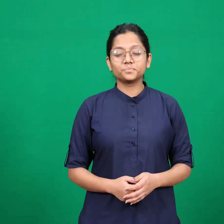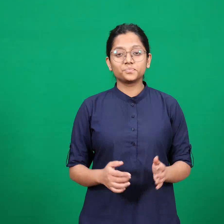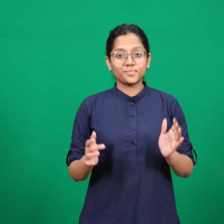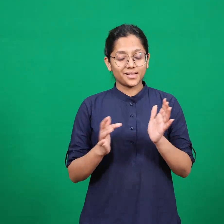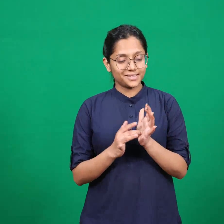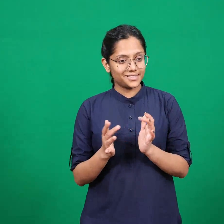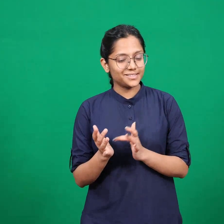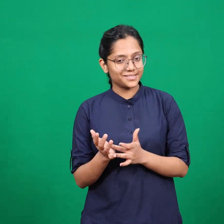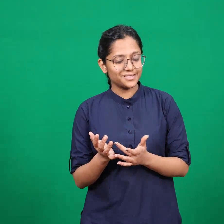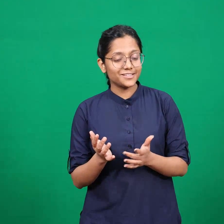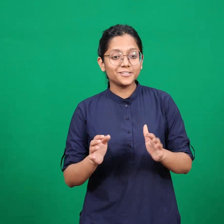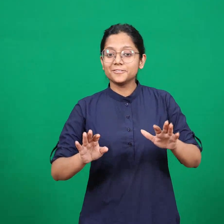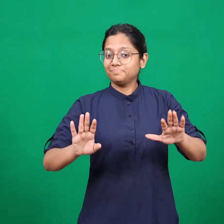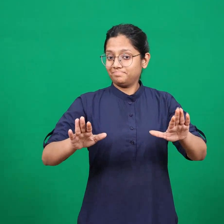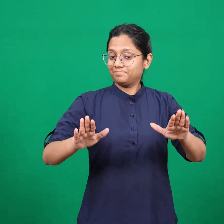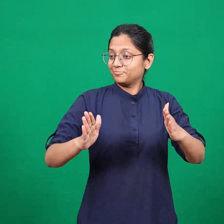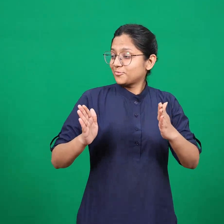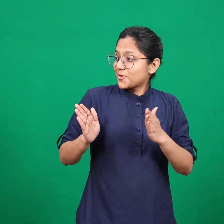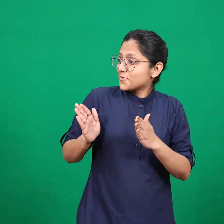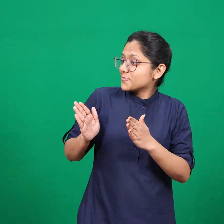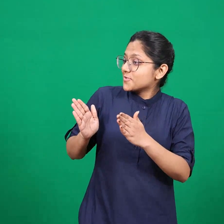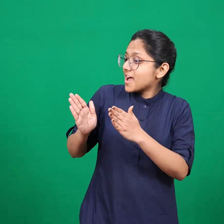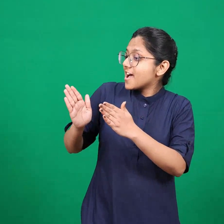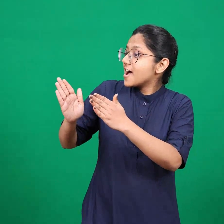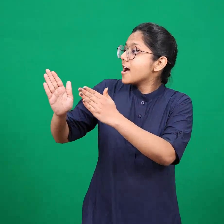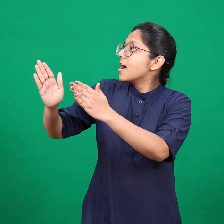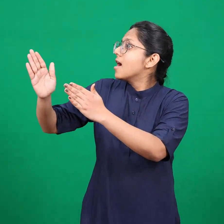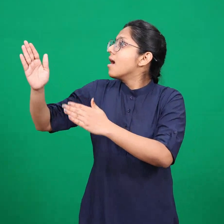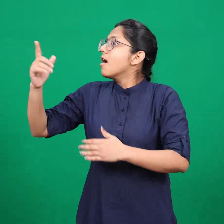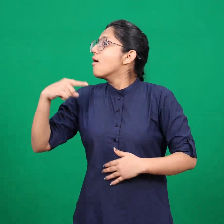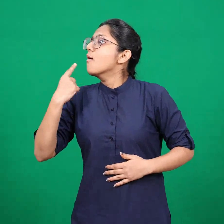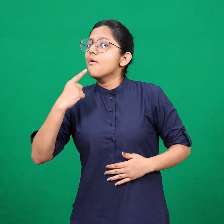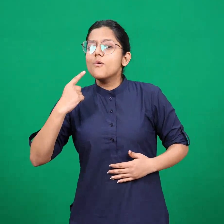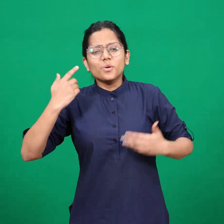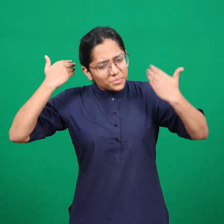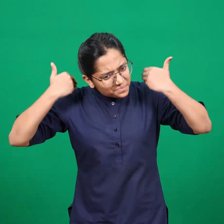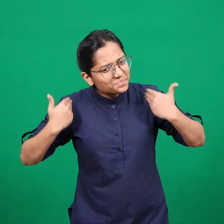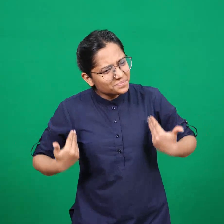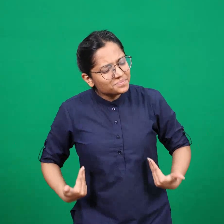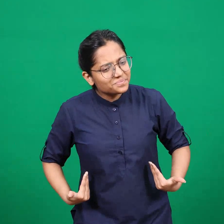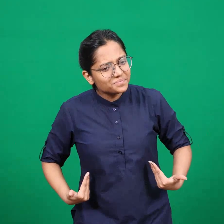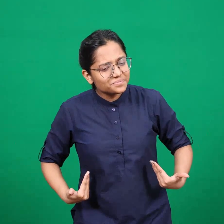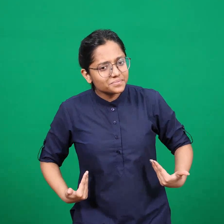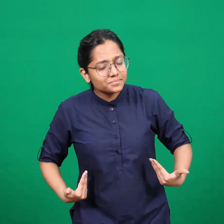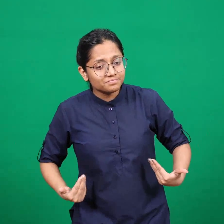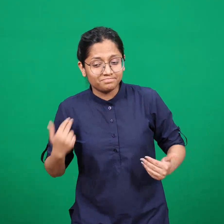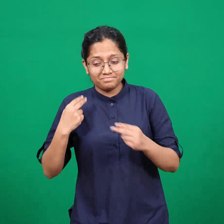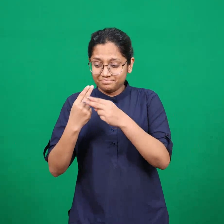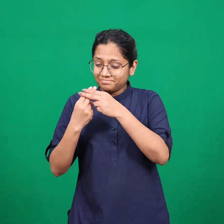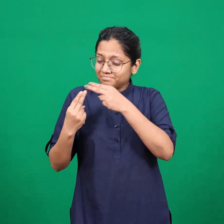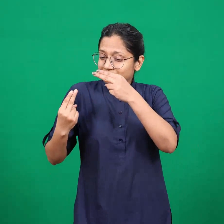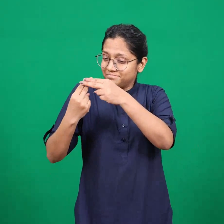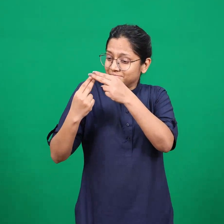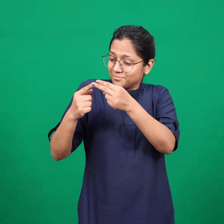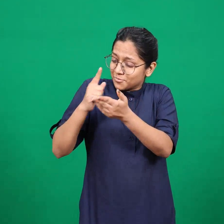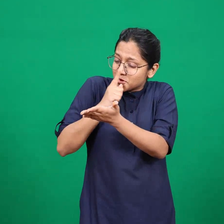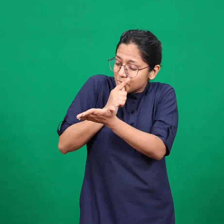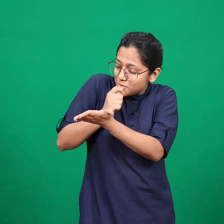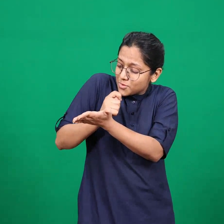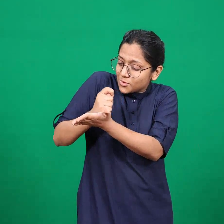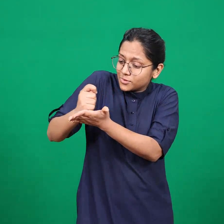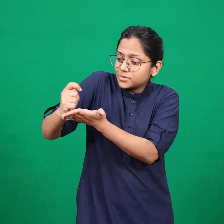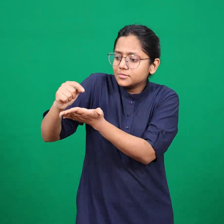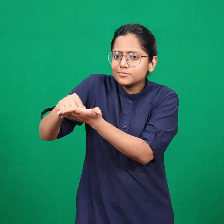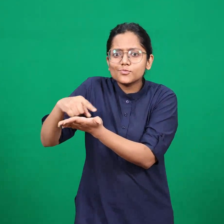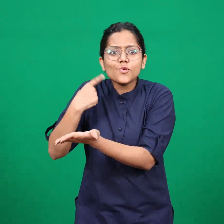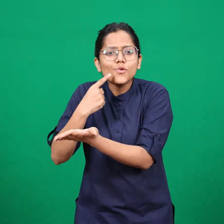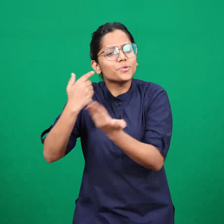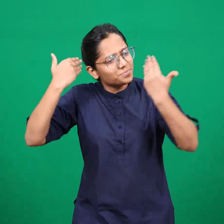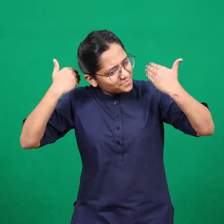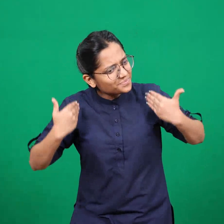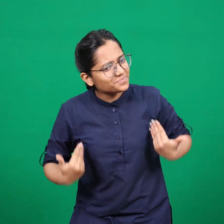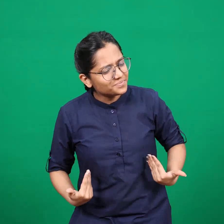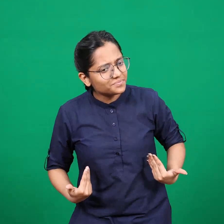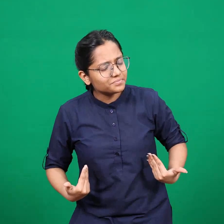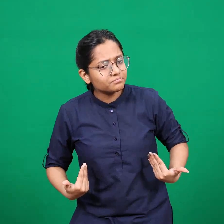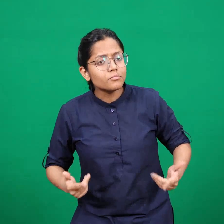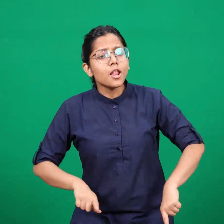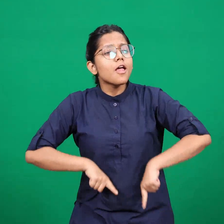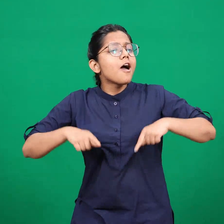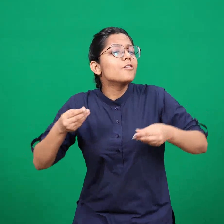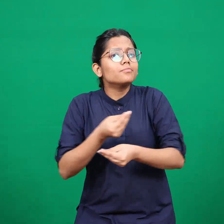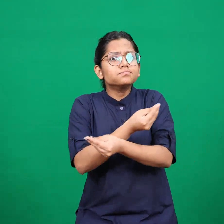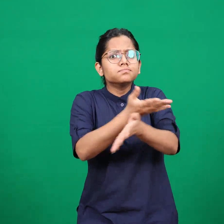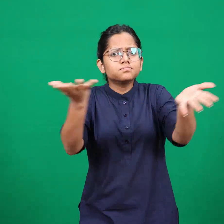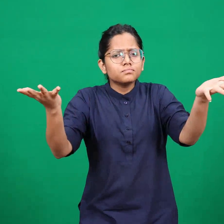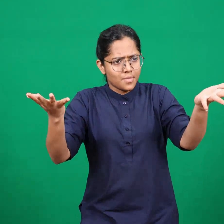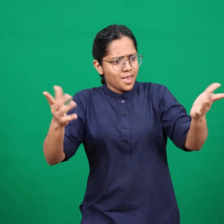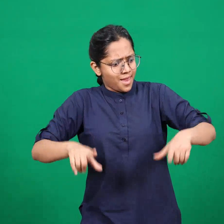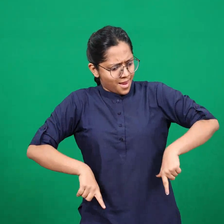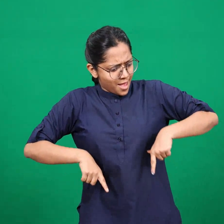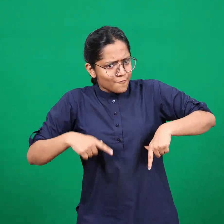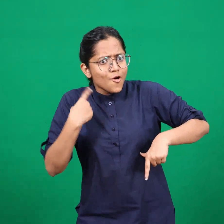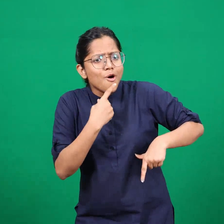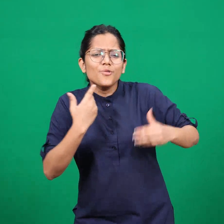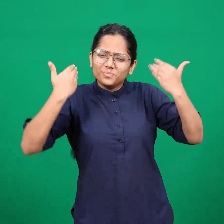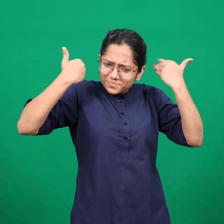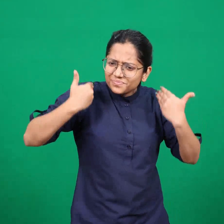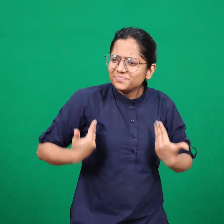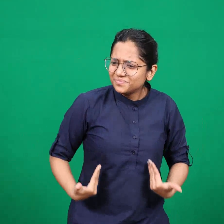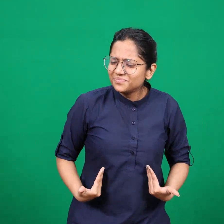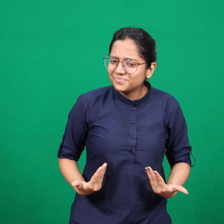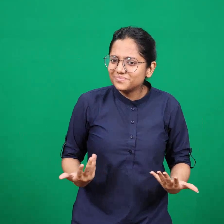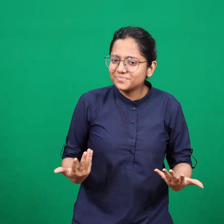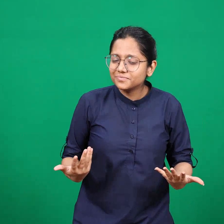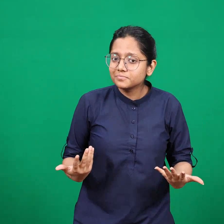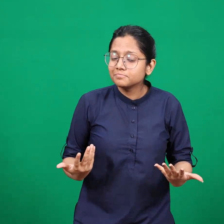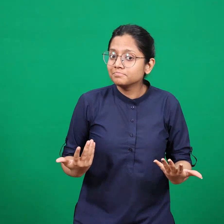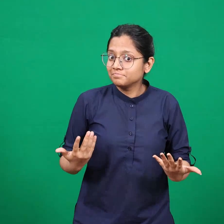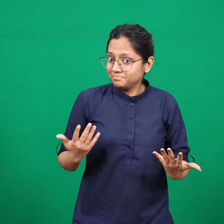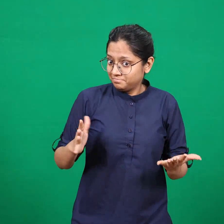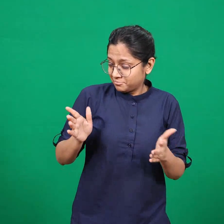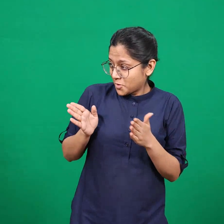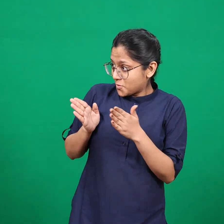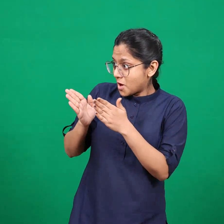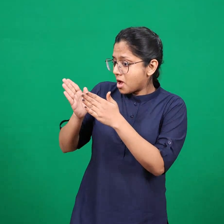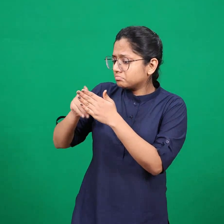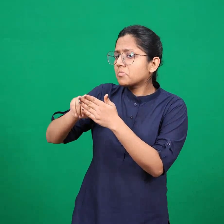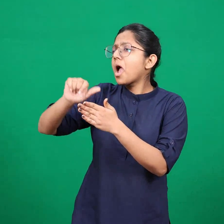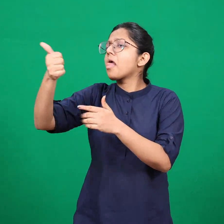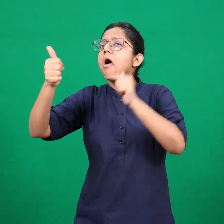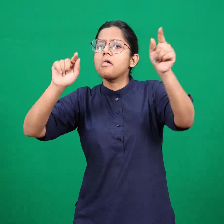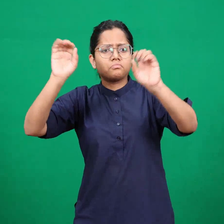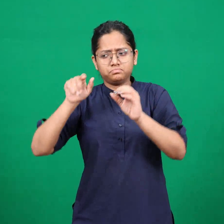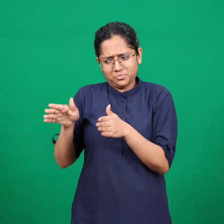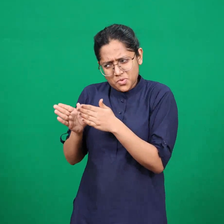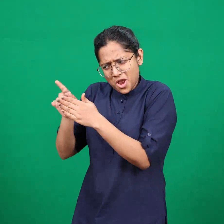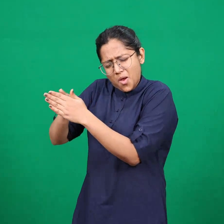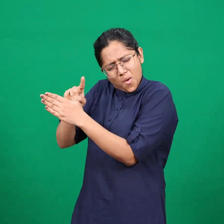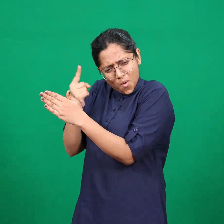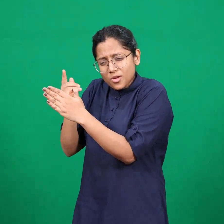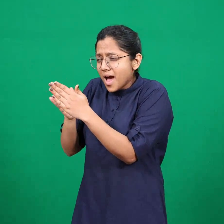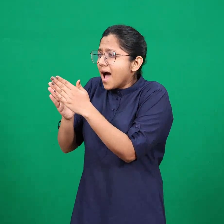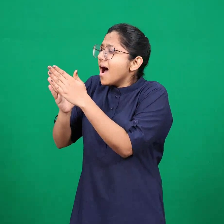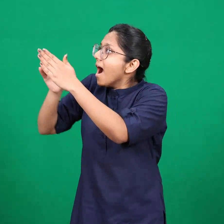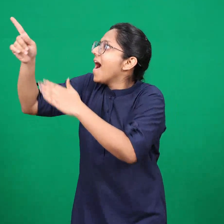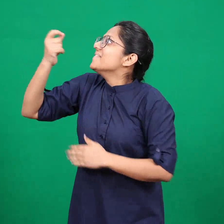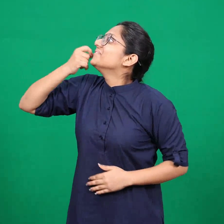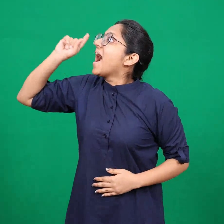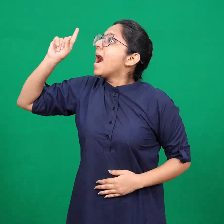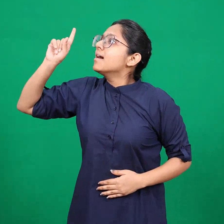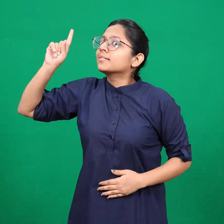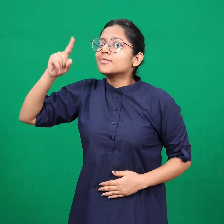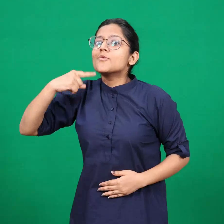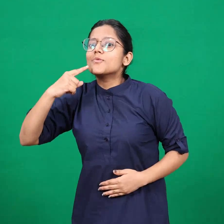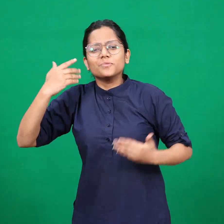Jesus answered, "I am the way and the truth and the life. No one comes to the Father except through Me.